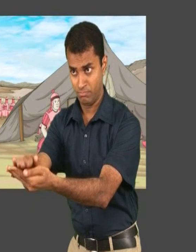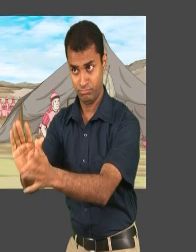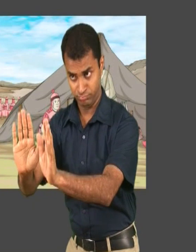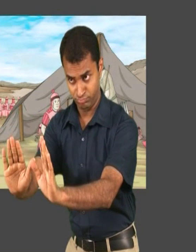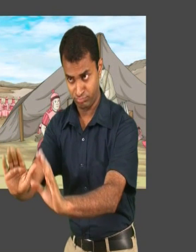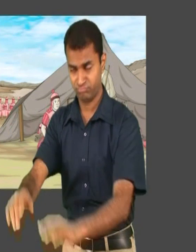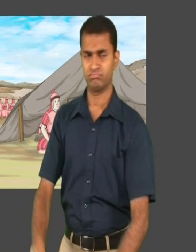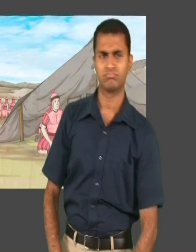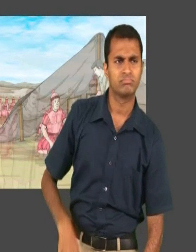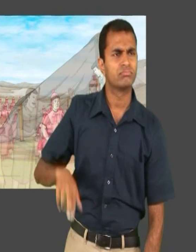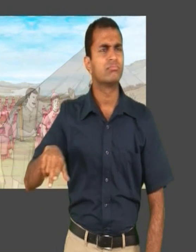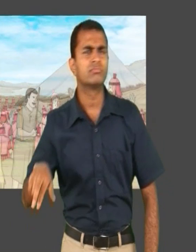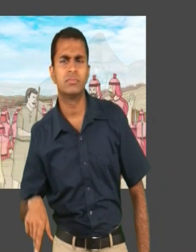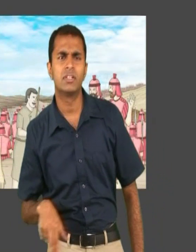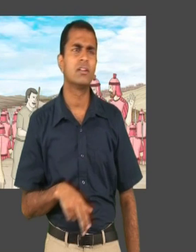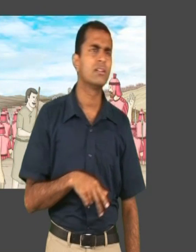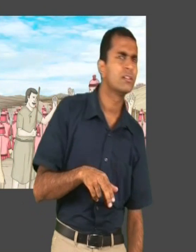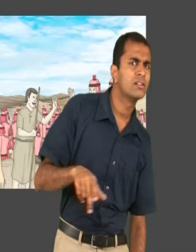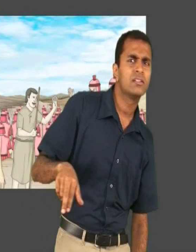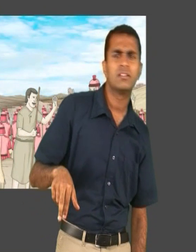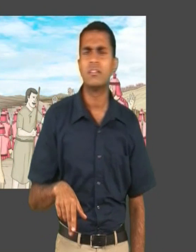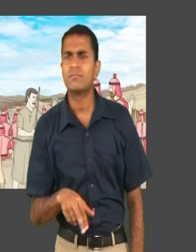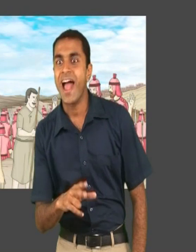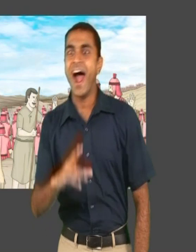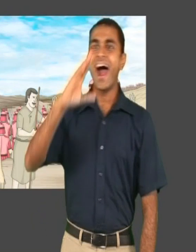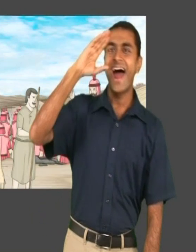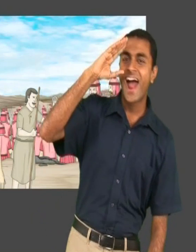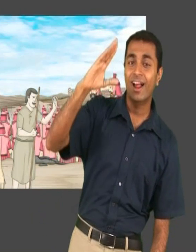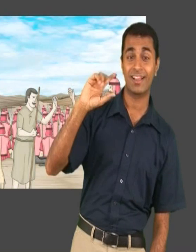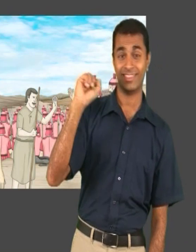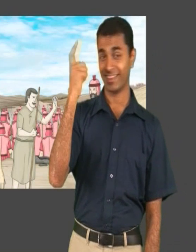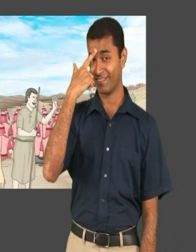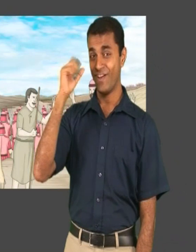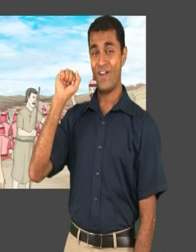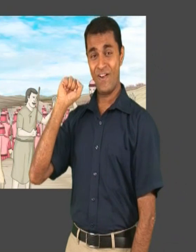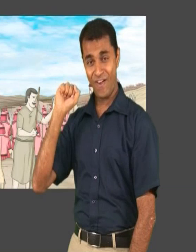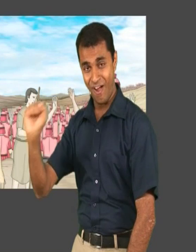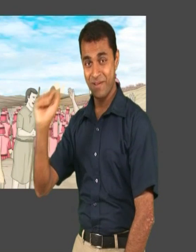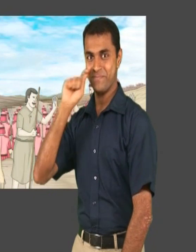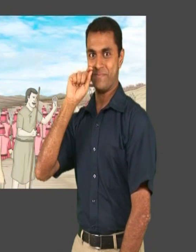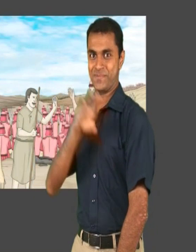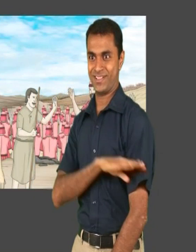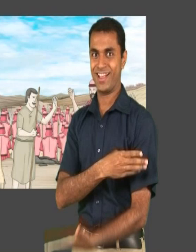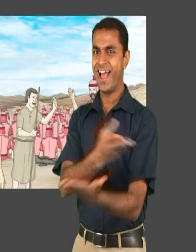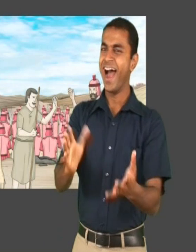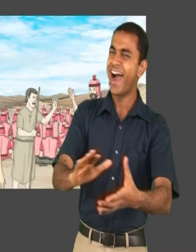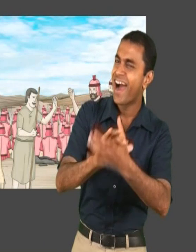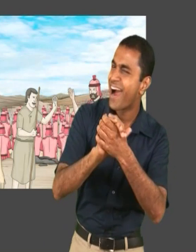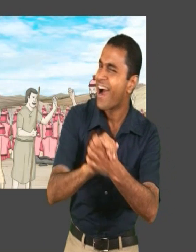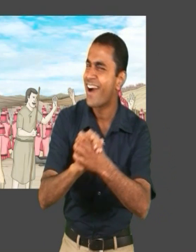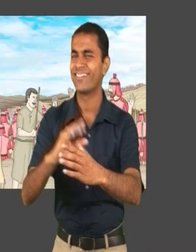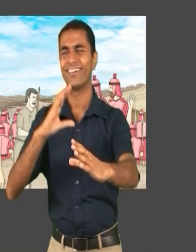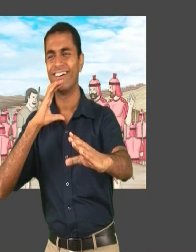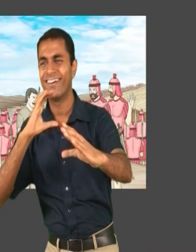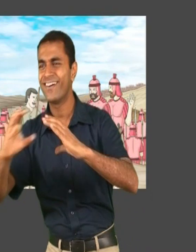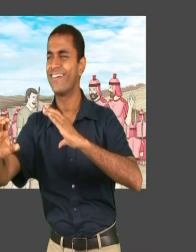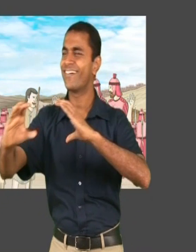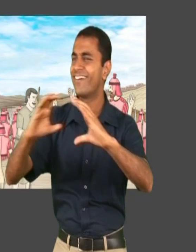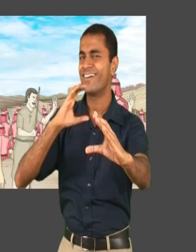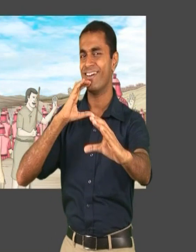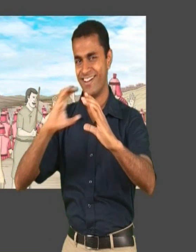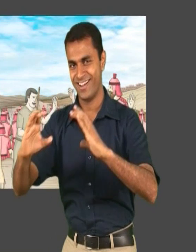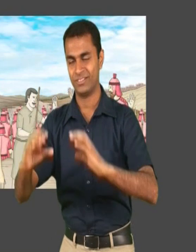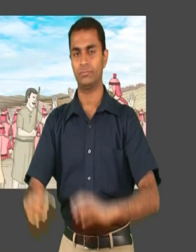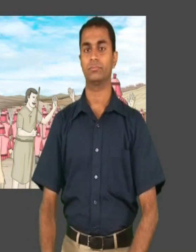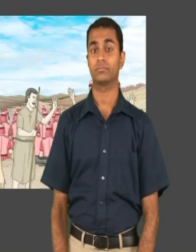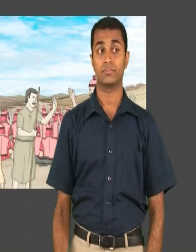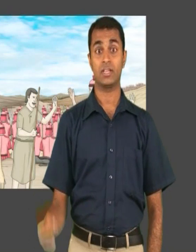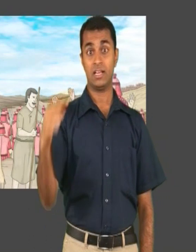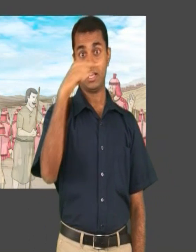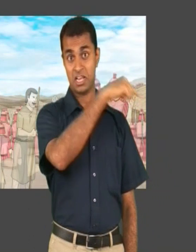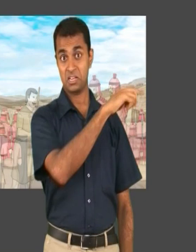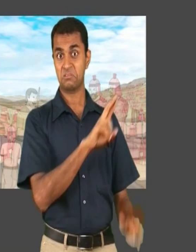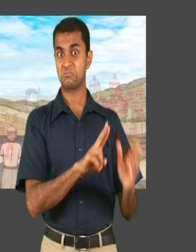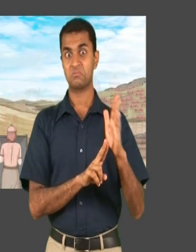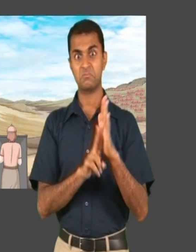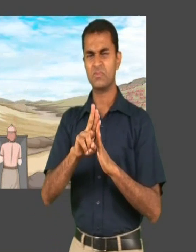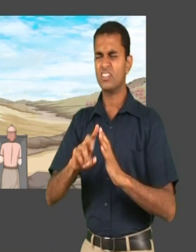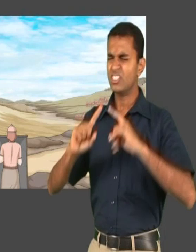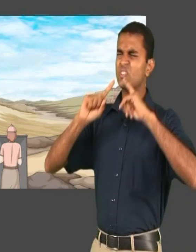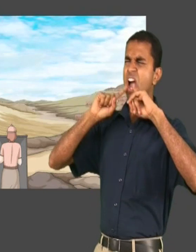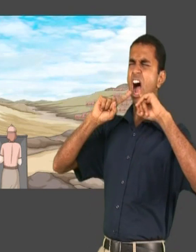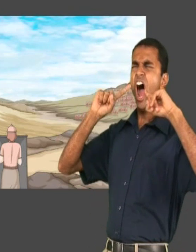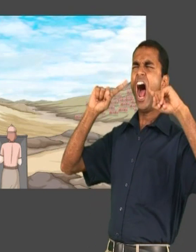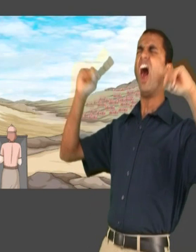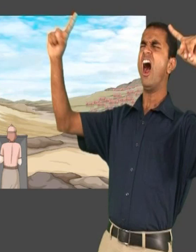When he arrived, he asked his brothers how they were doing.